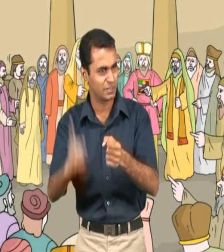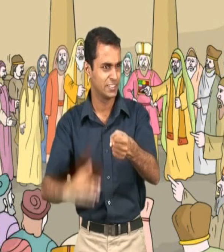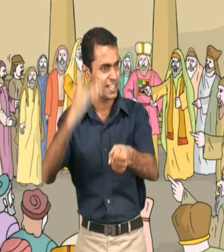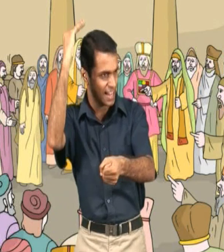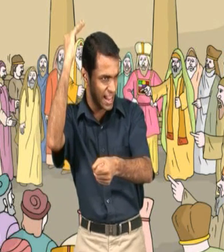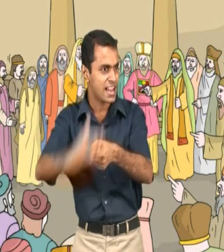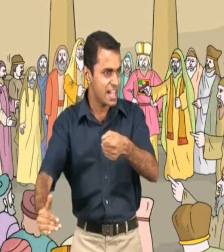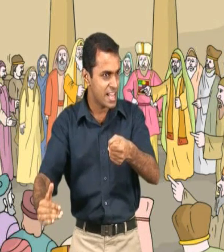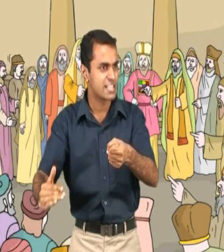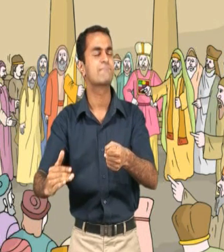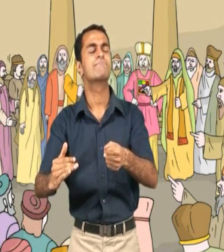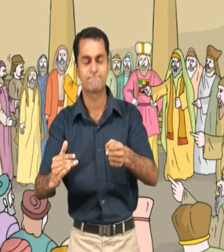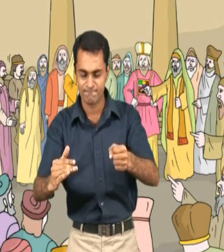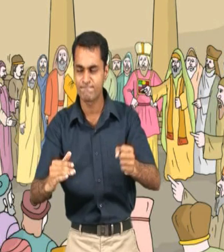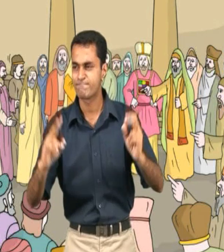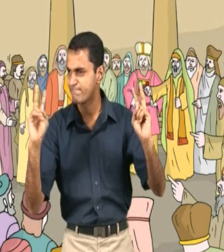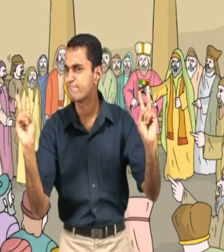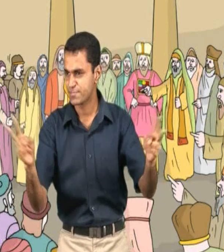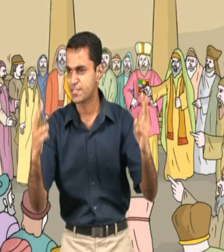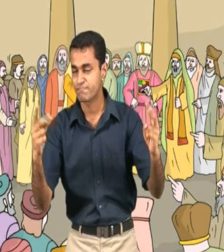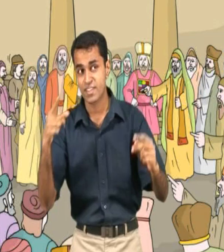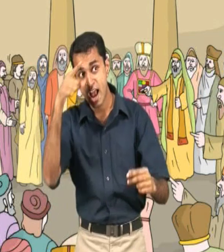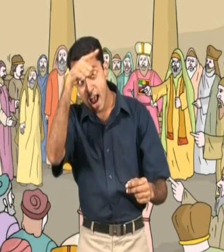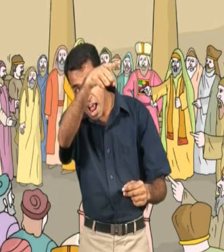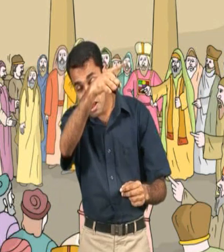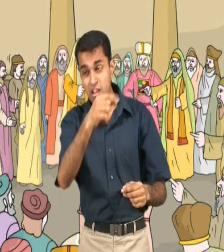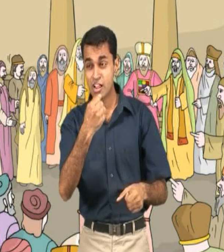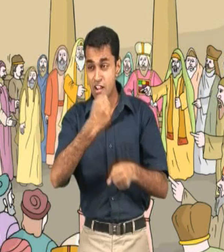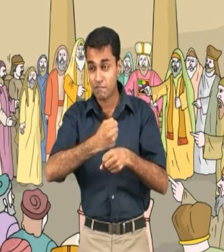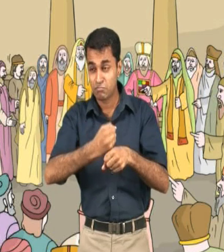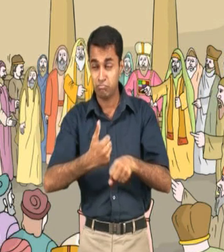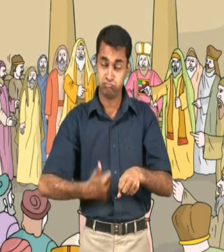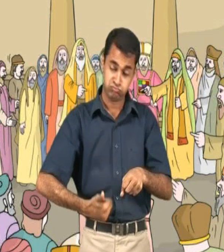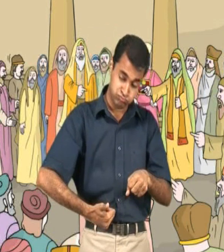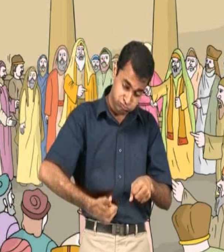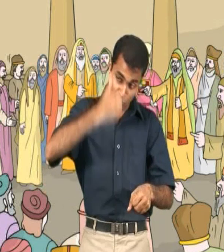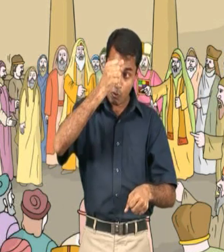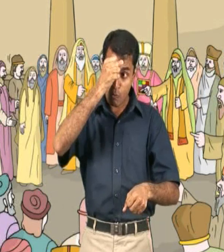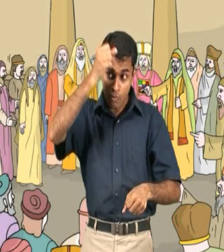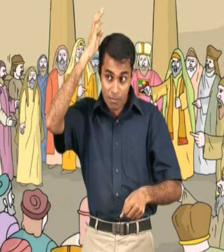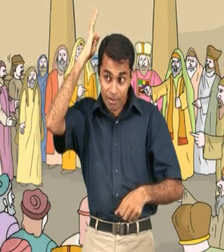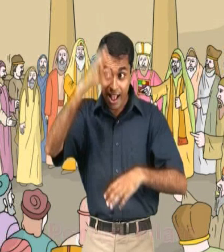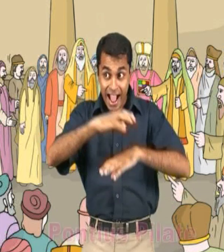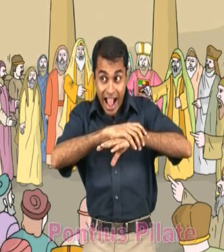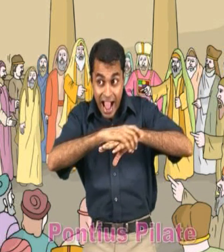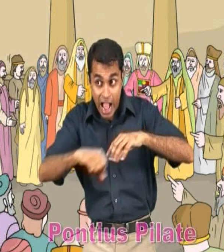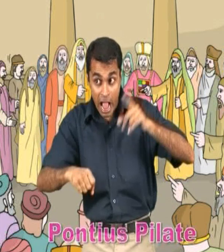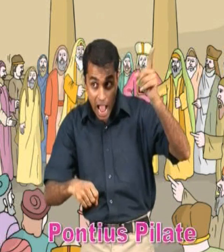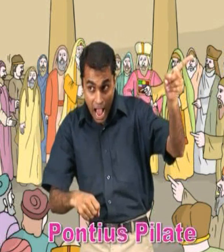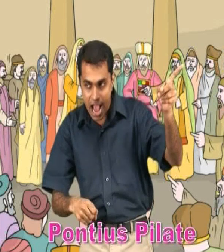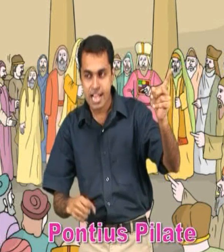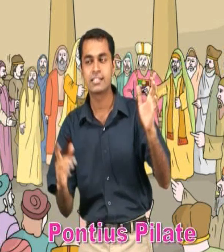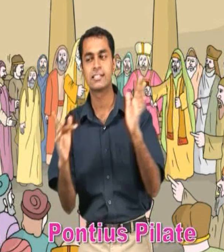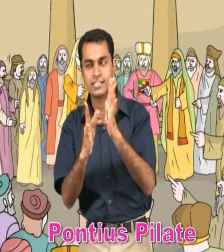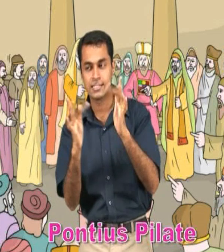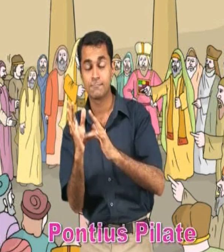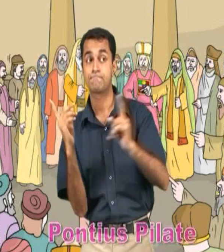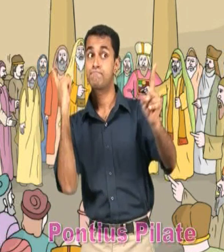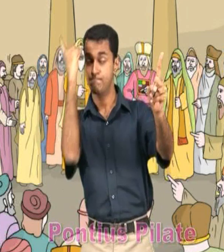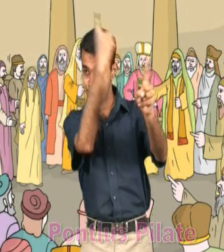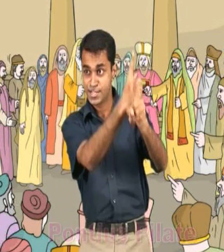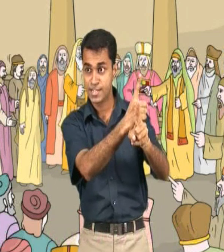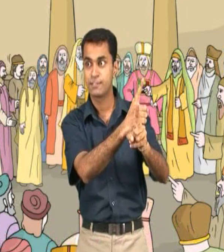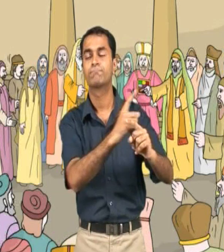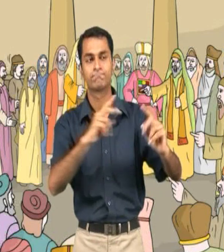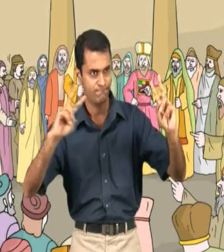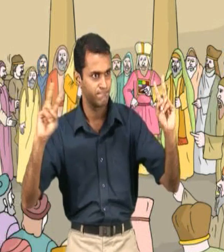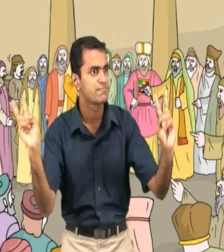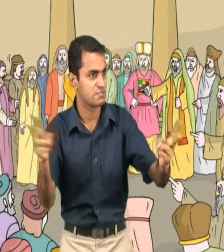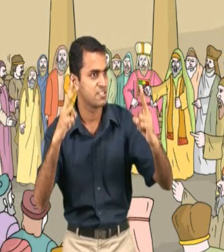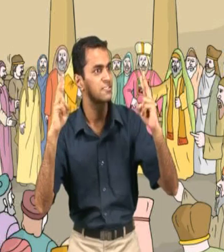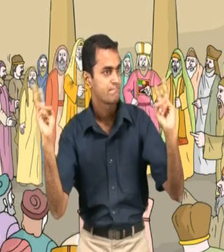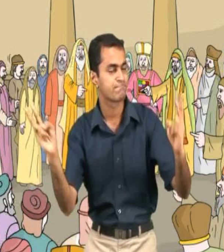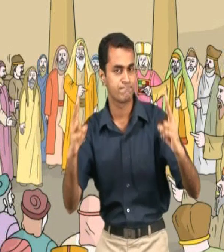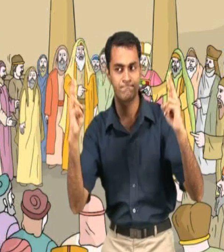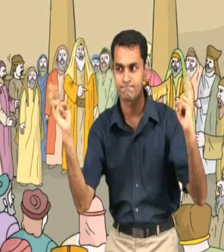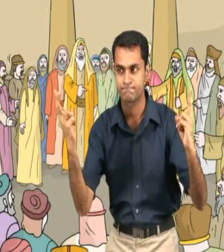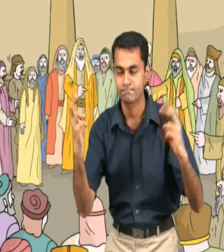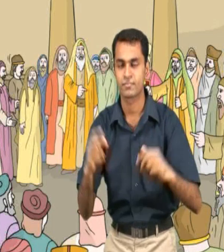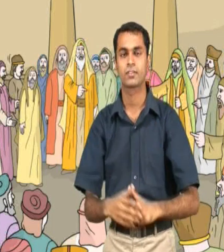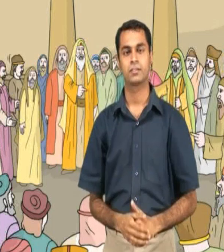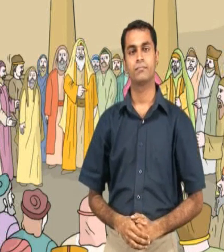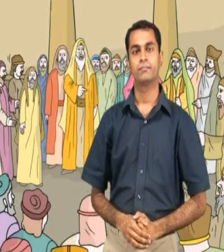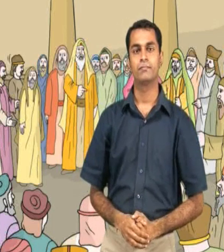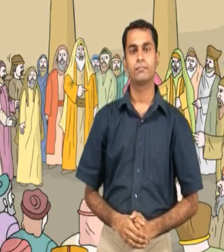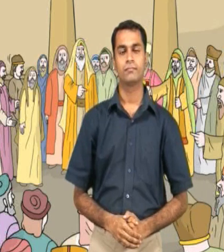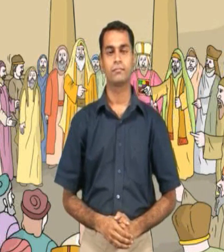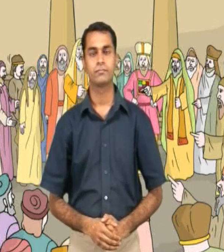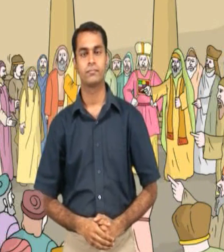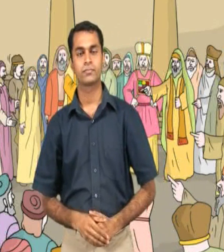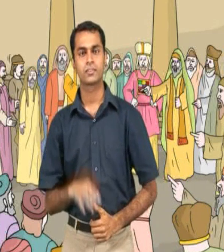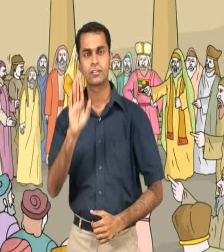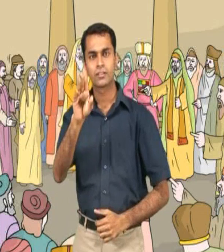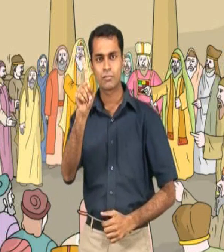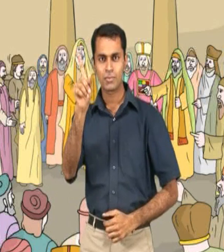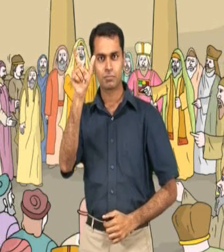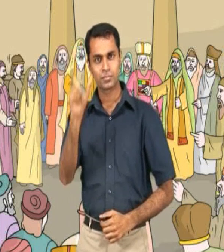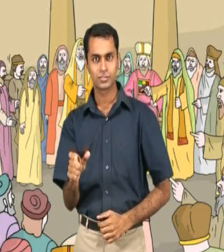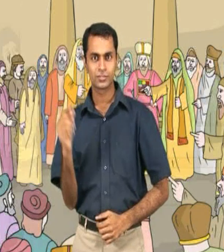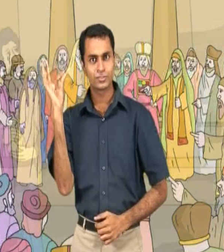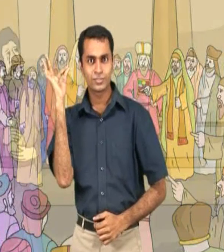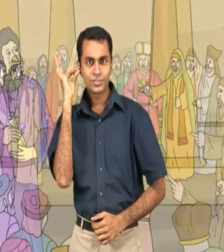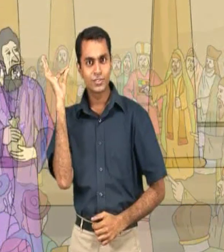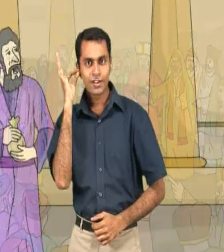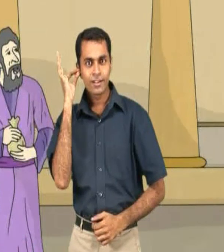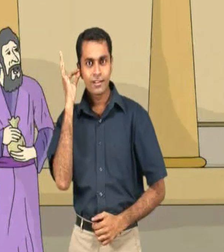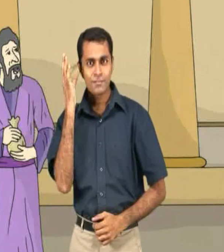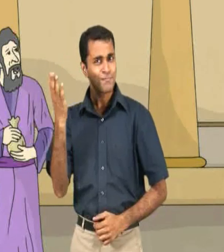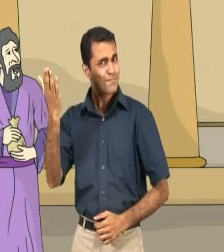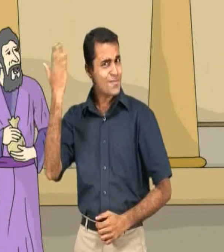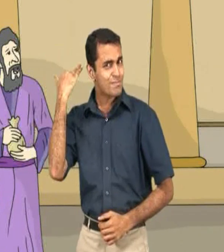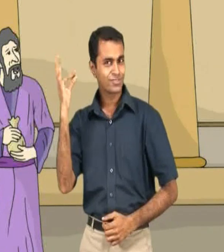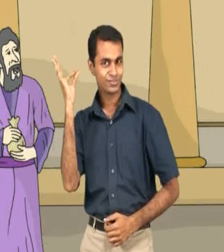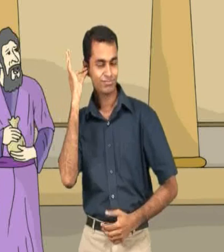They bound Him, led Him away, and handed Him over to Pilate the governor.